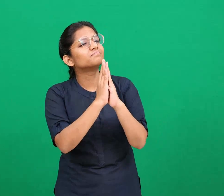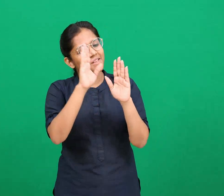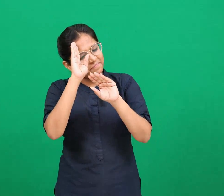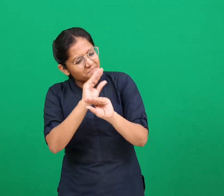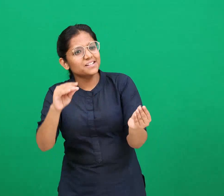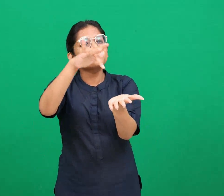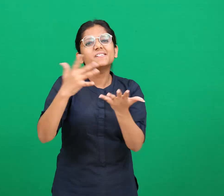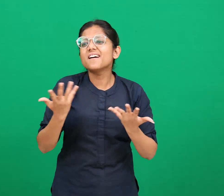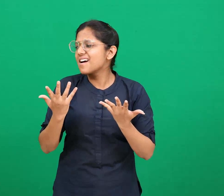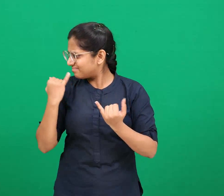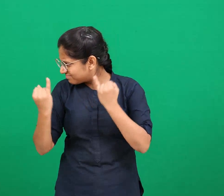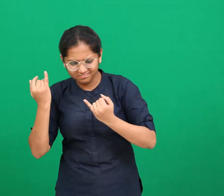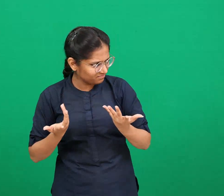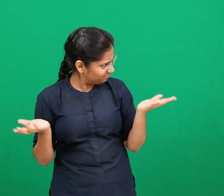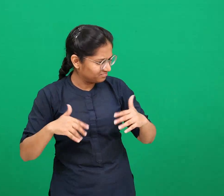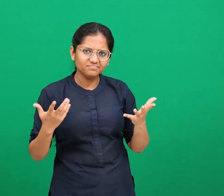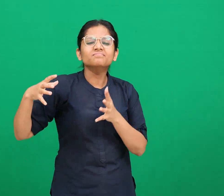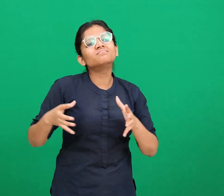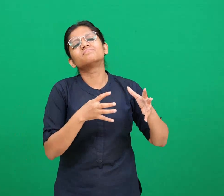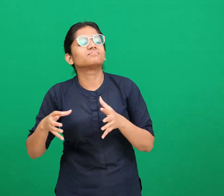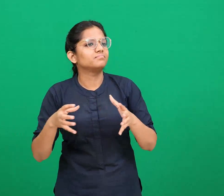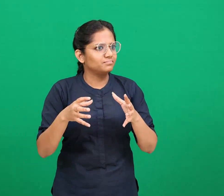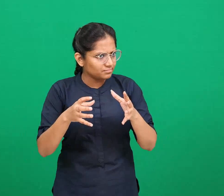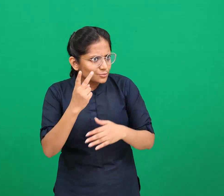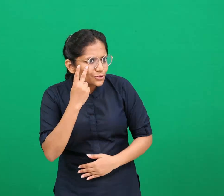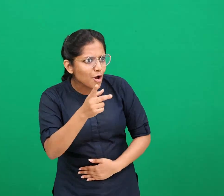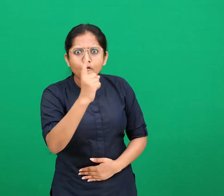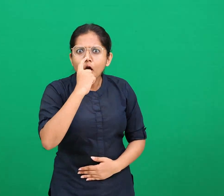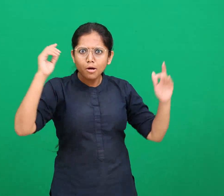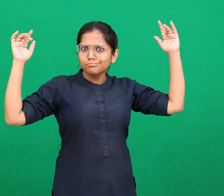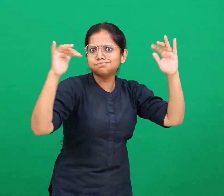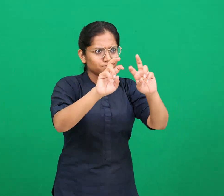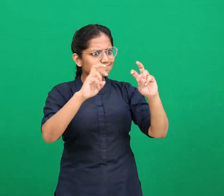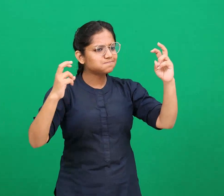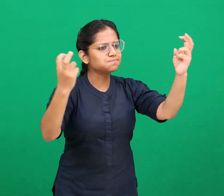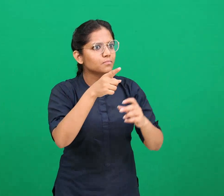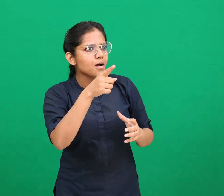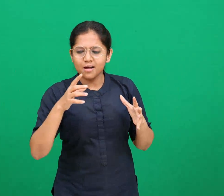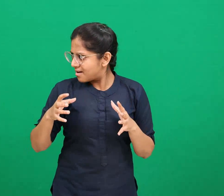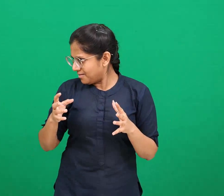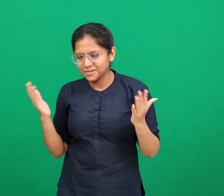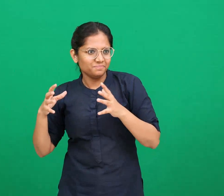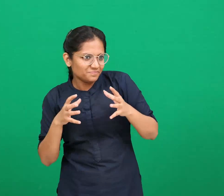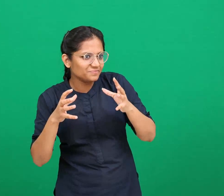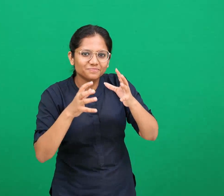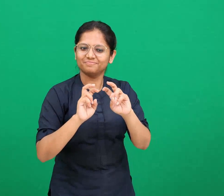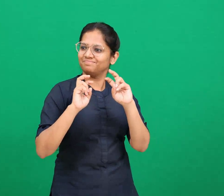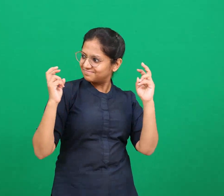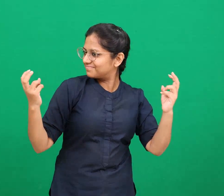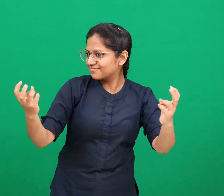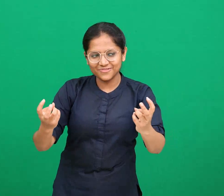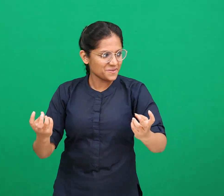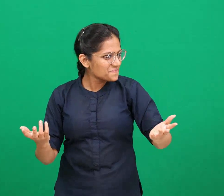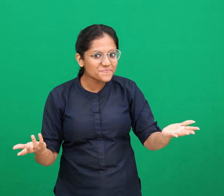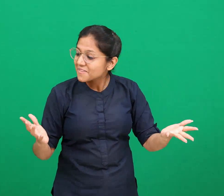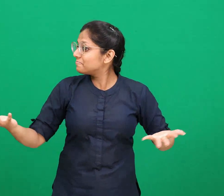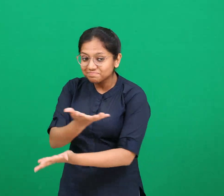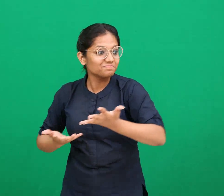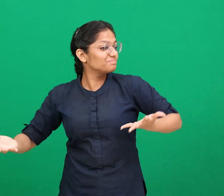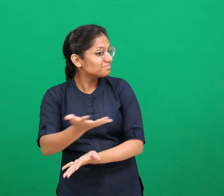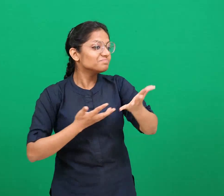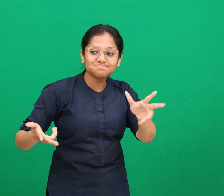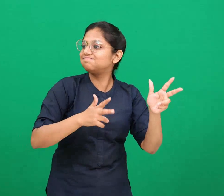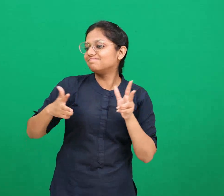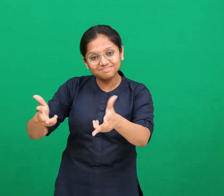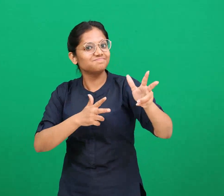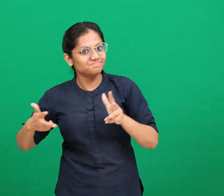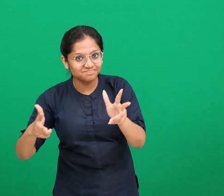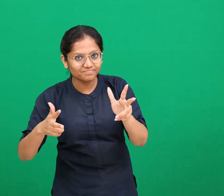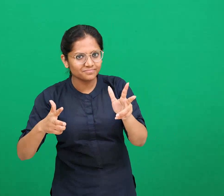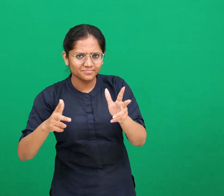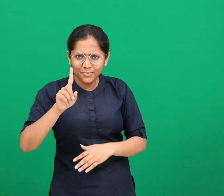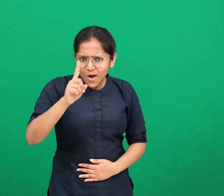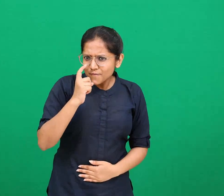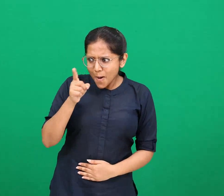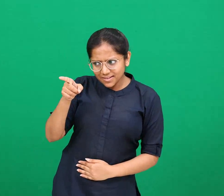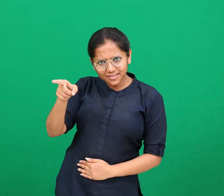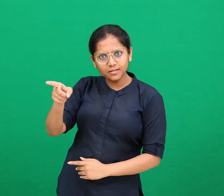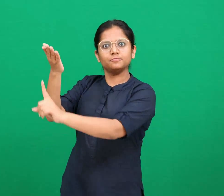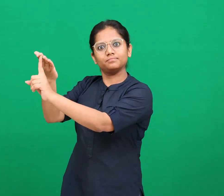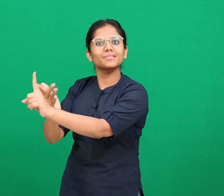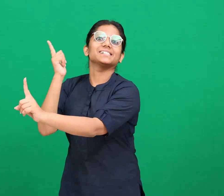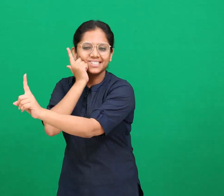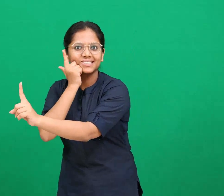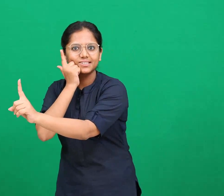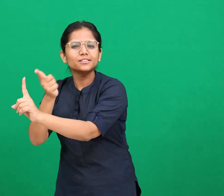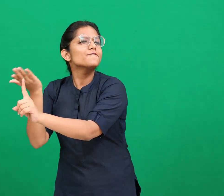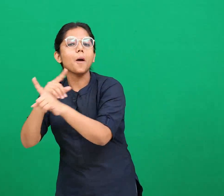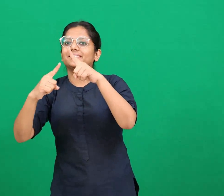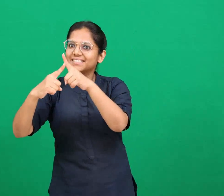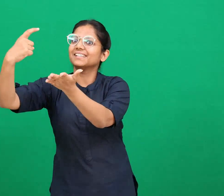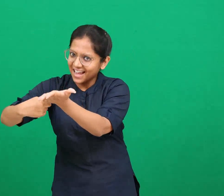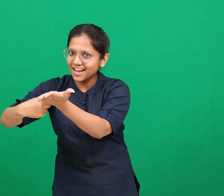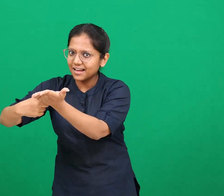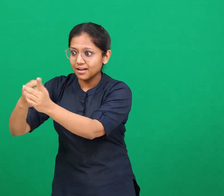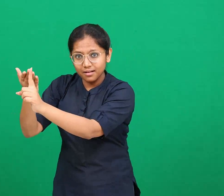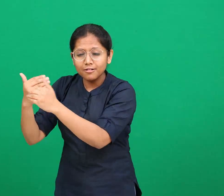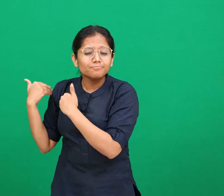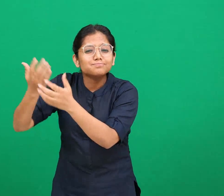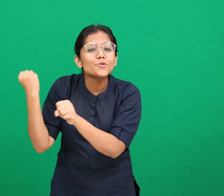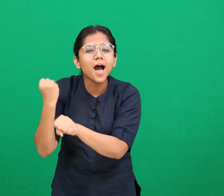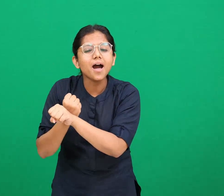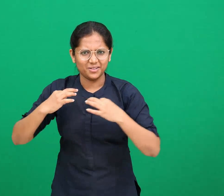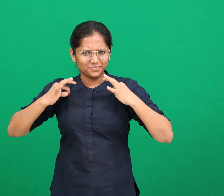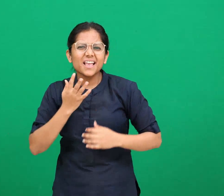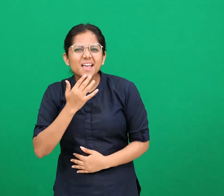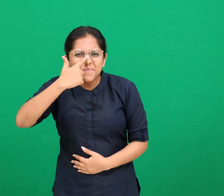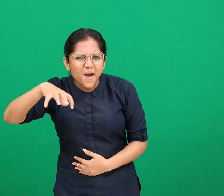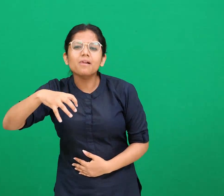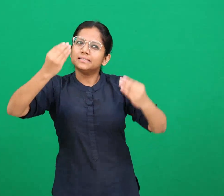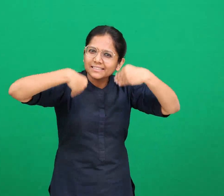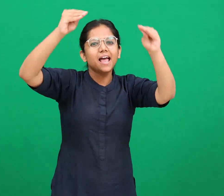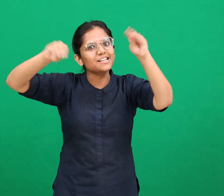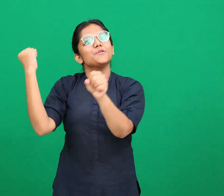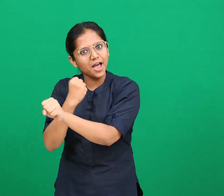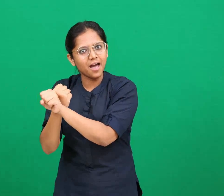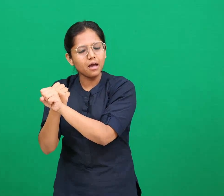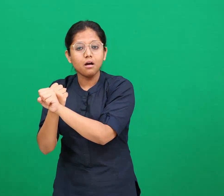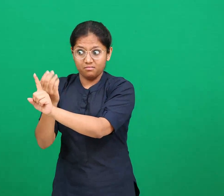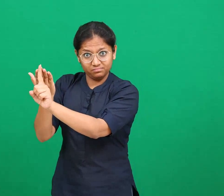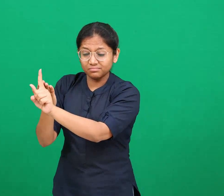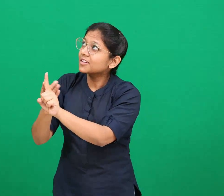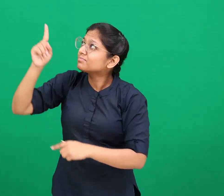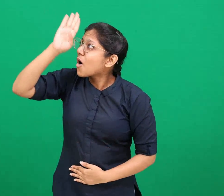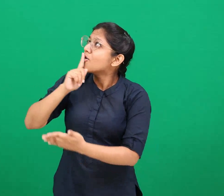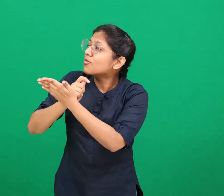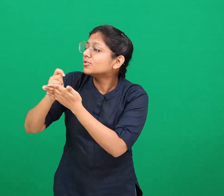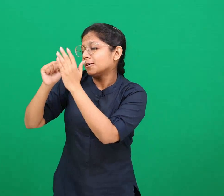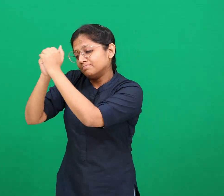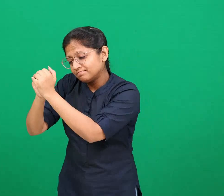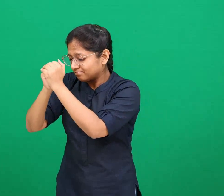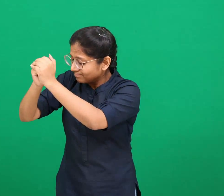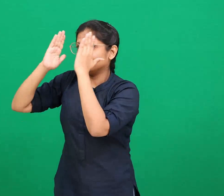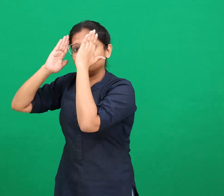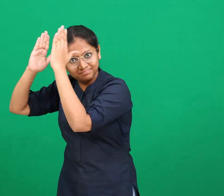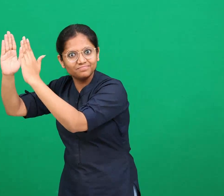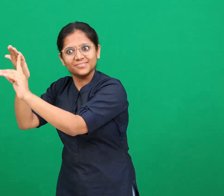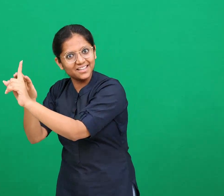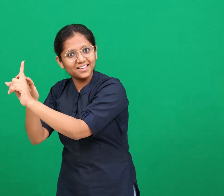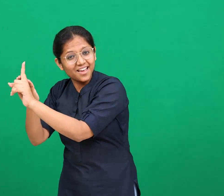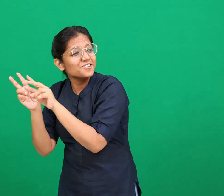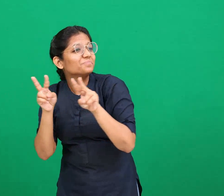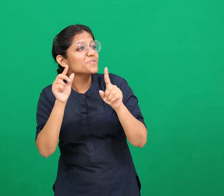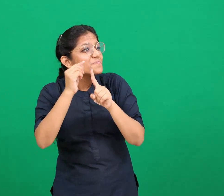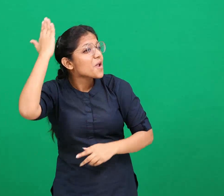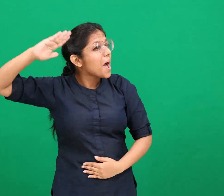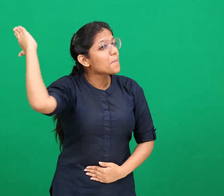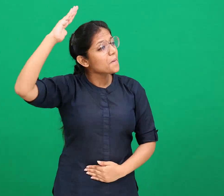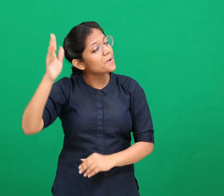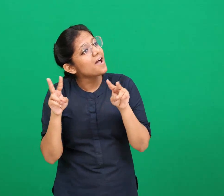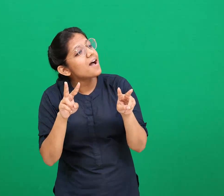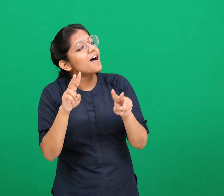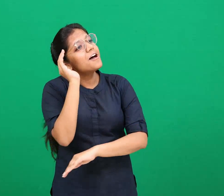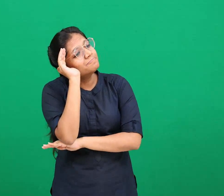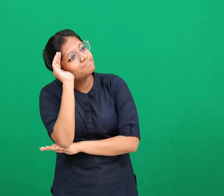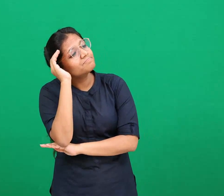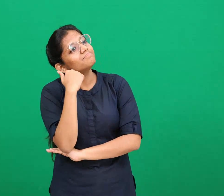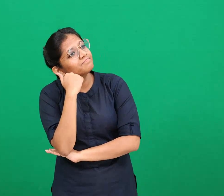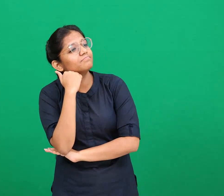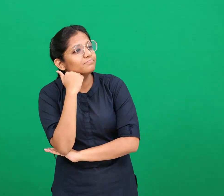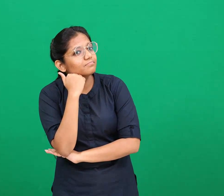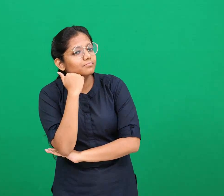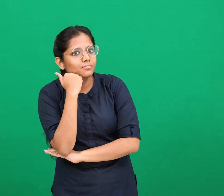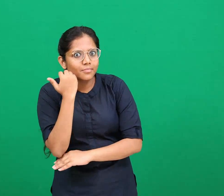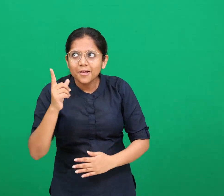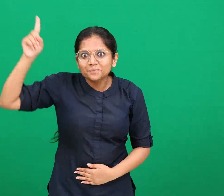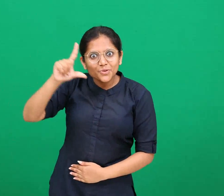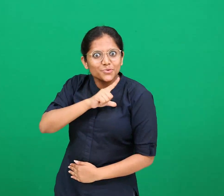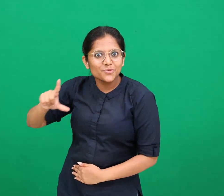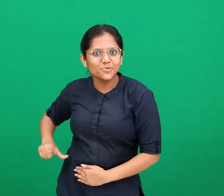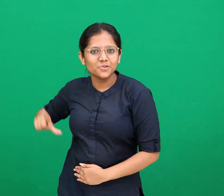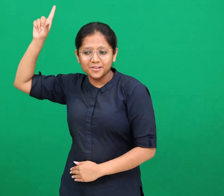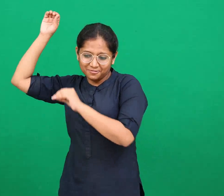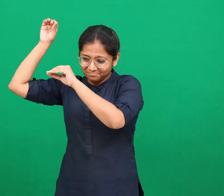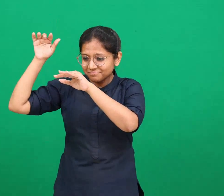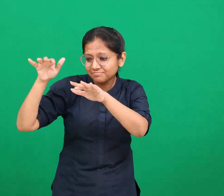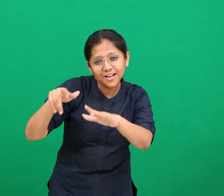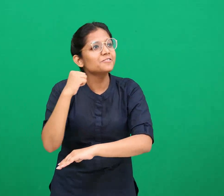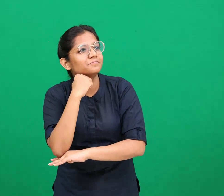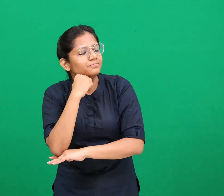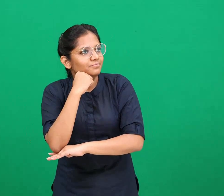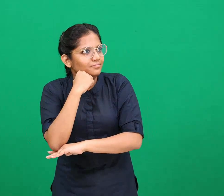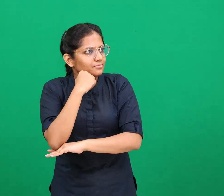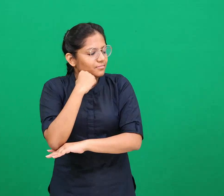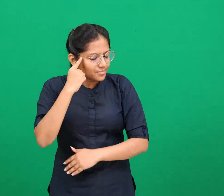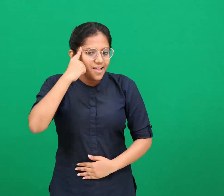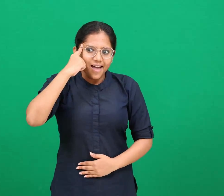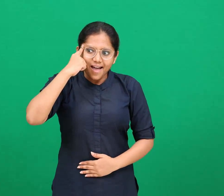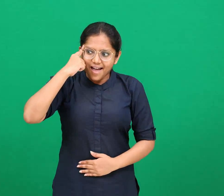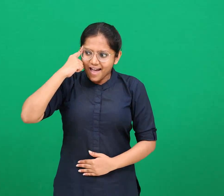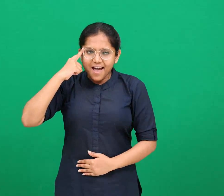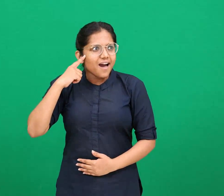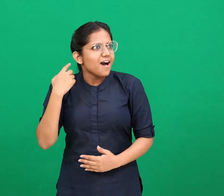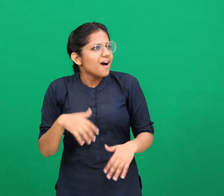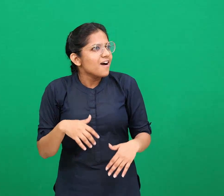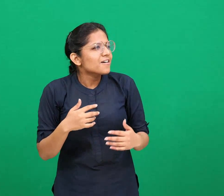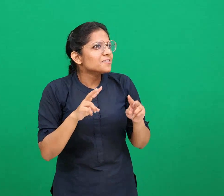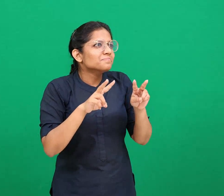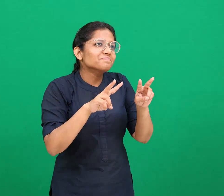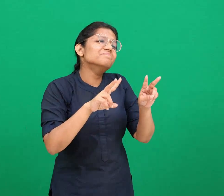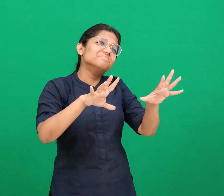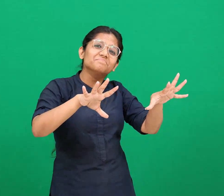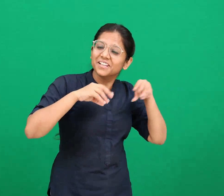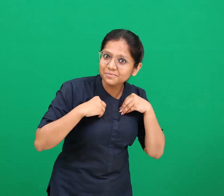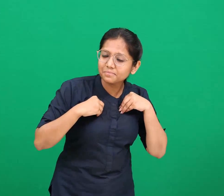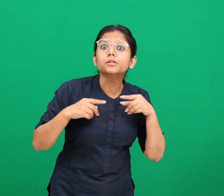After sitting down, we spoke to the women who had gathered there. Among those listening was a woman named Lydia, a dealer in purple cloth from the city of Thyatira, who was a worshiper of God.